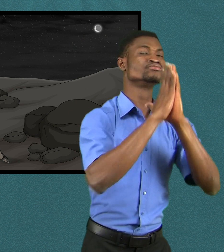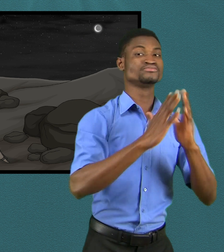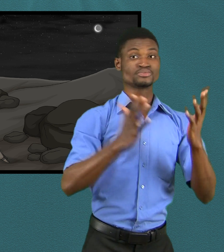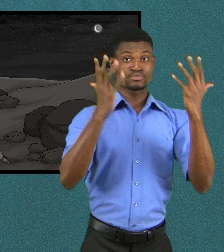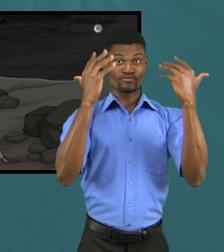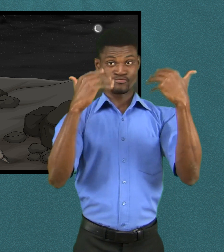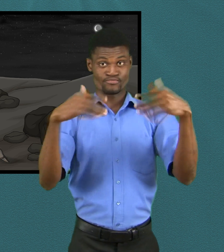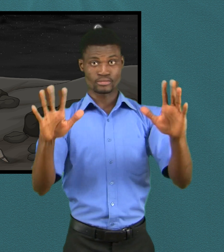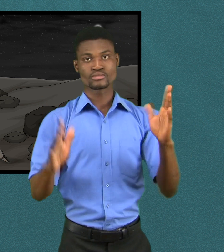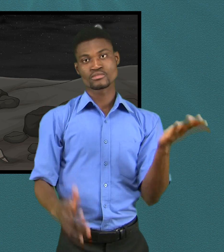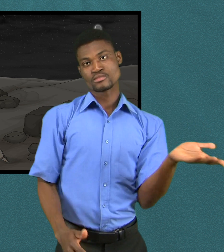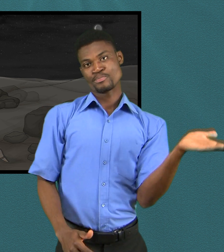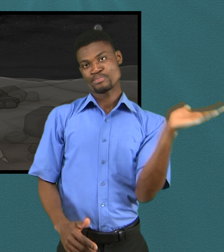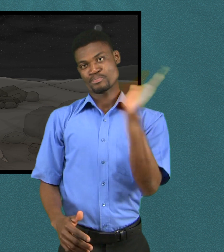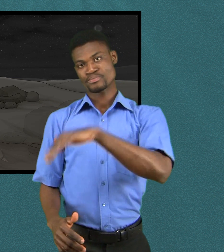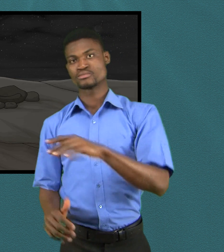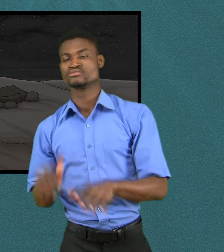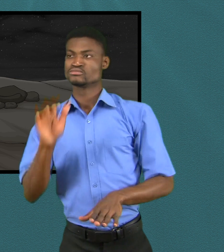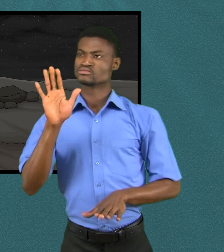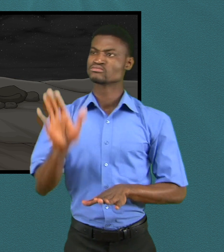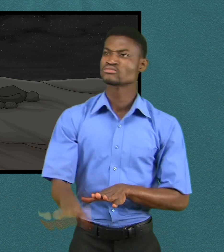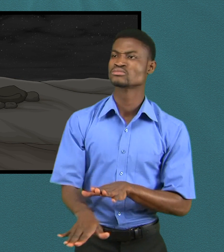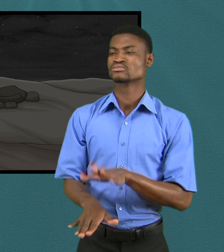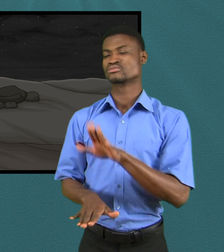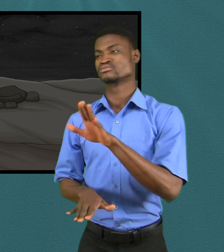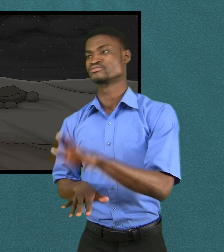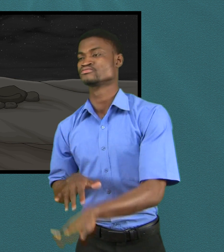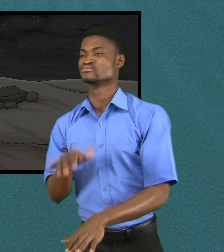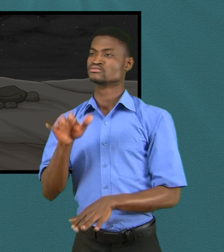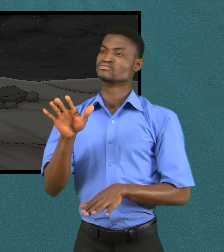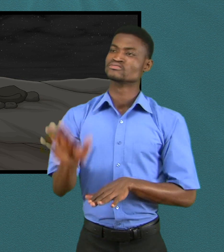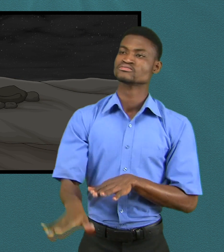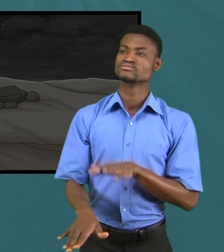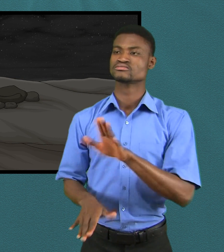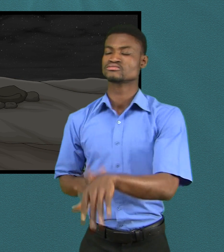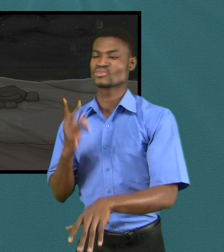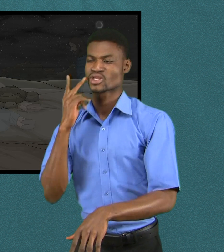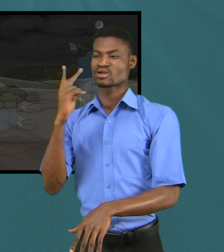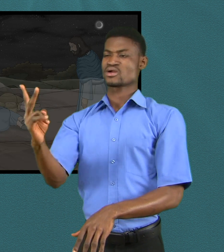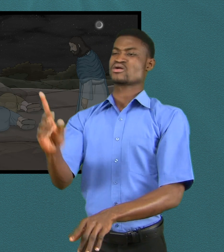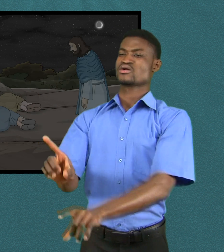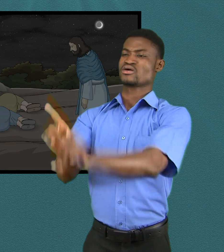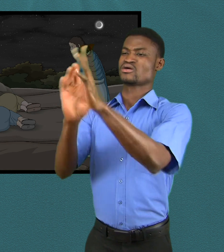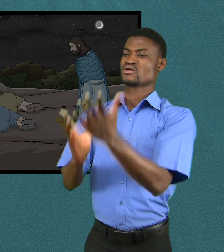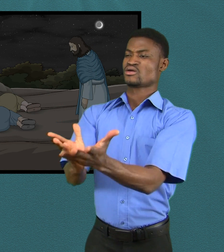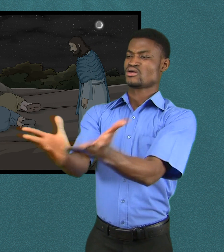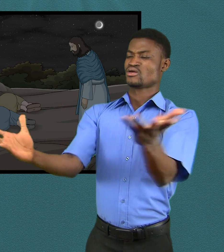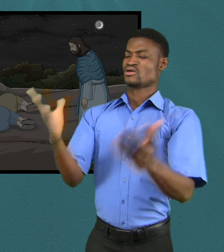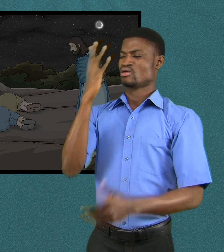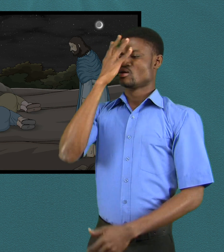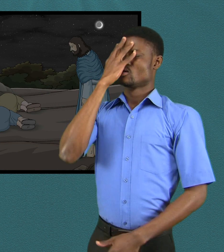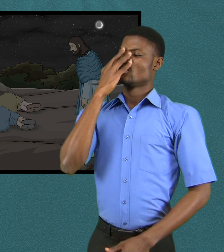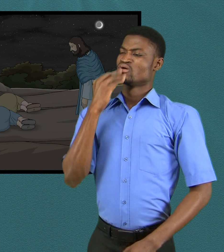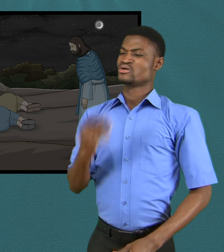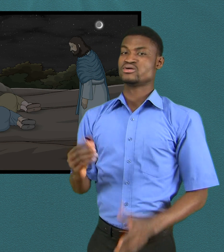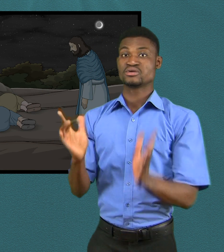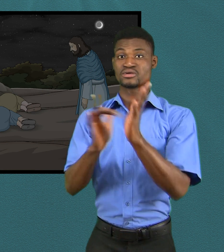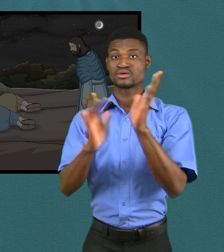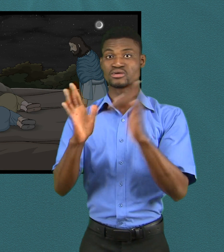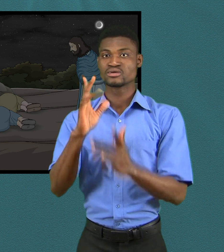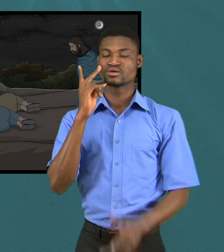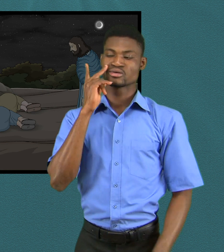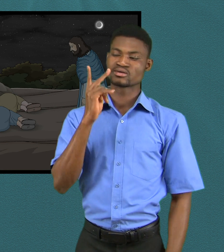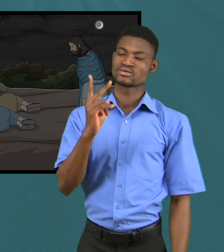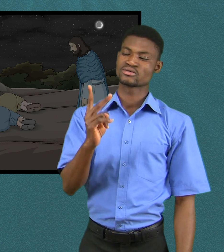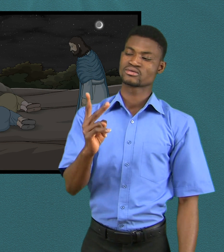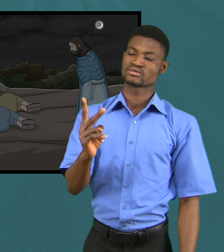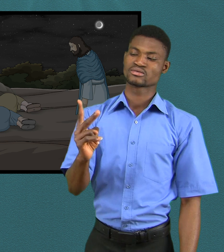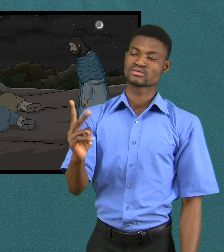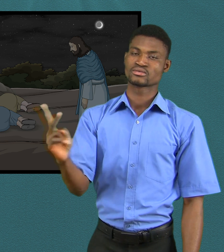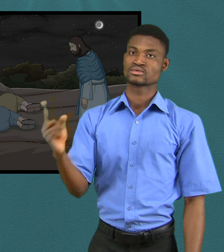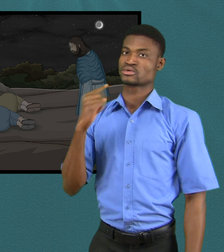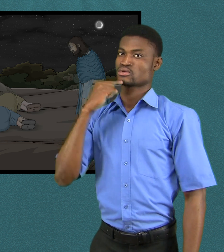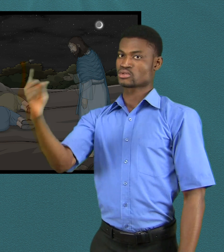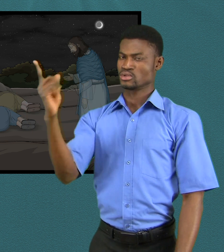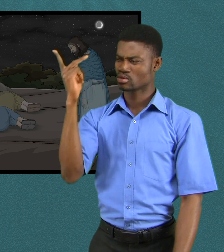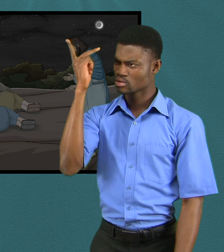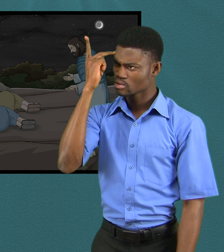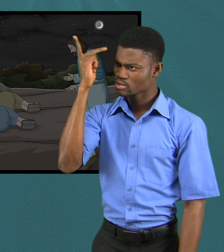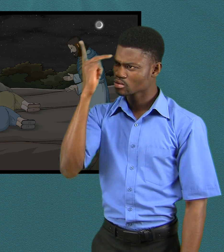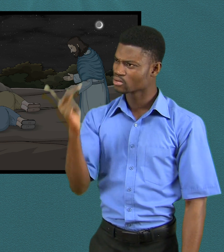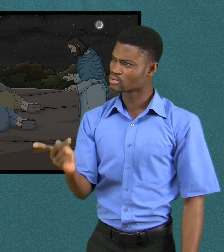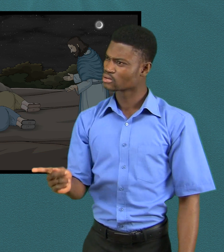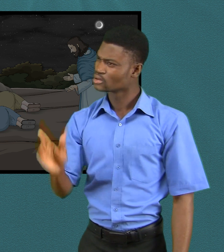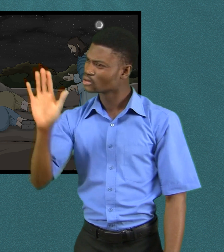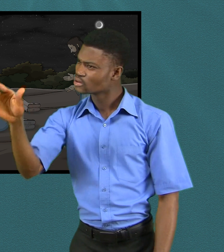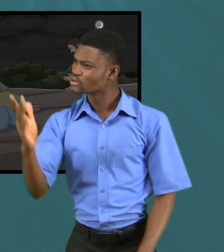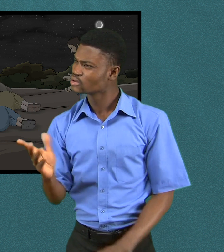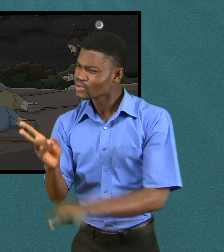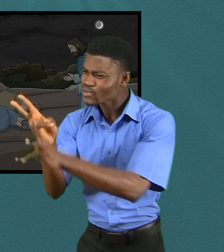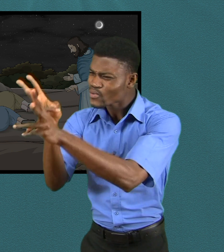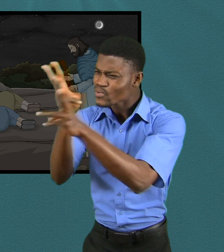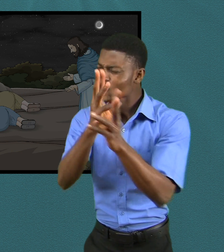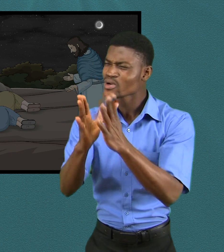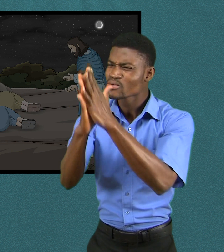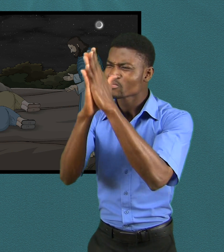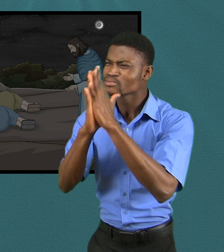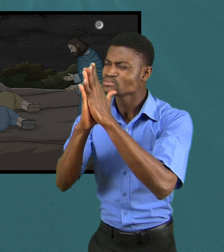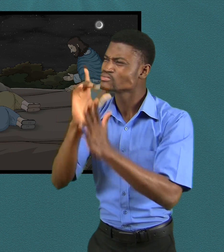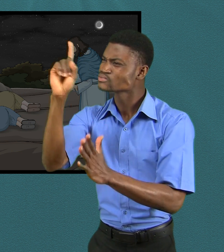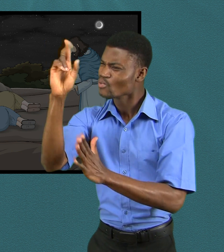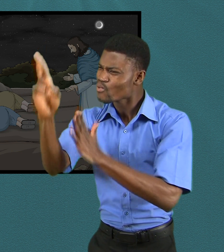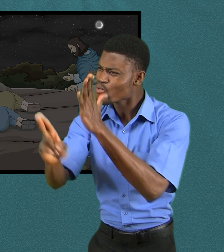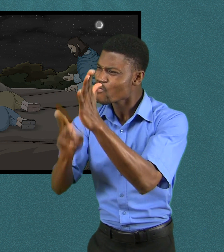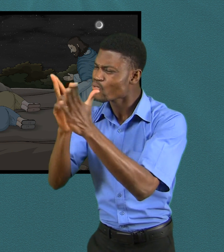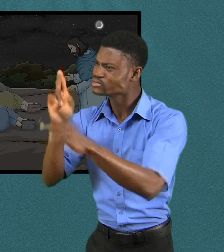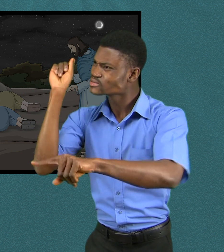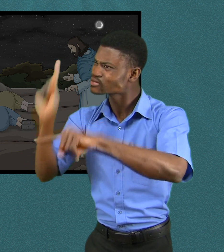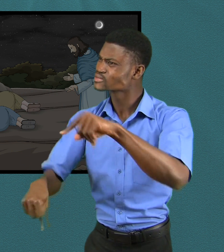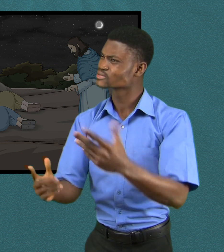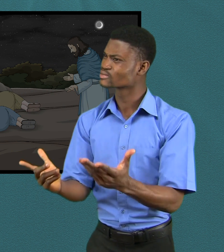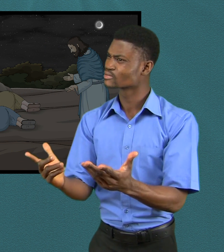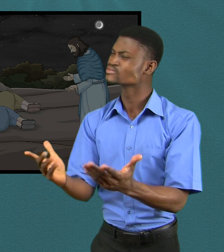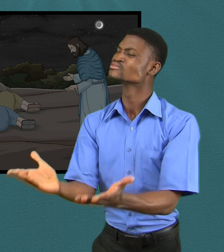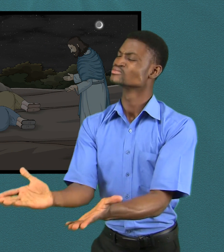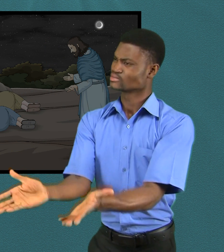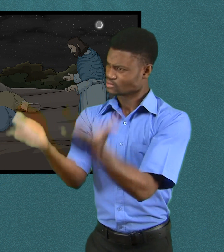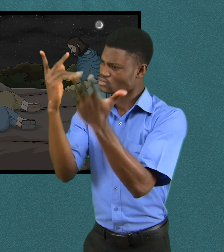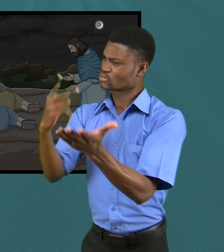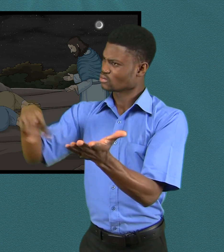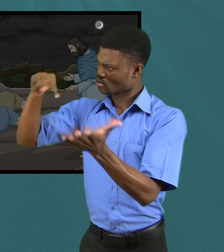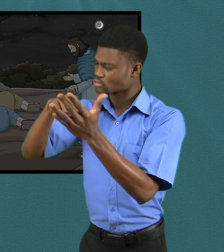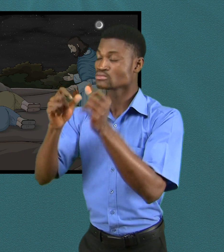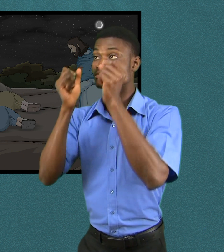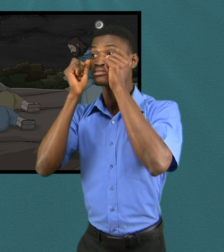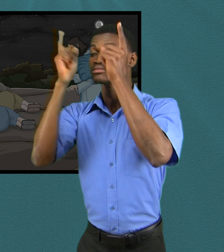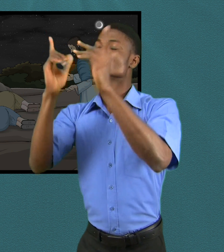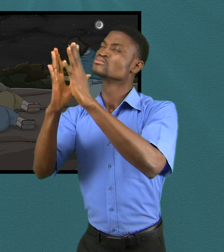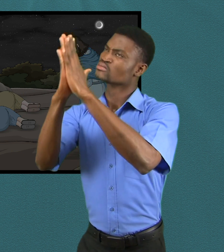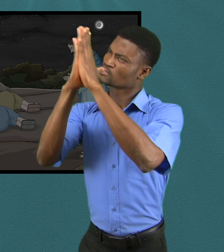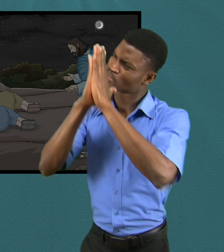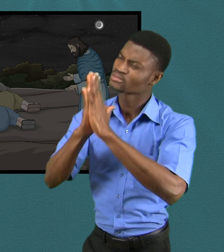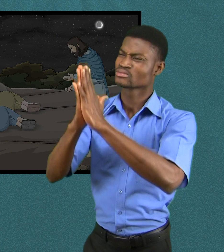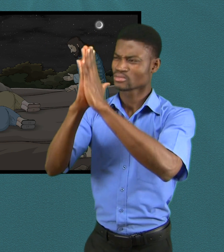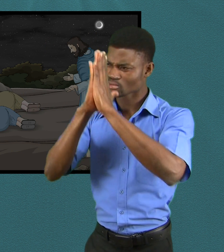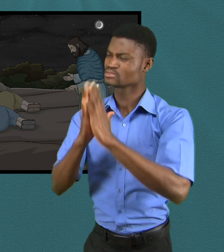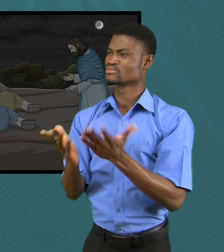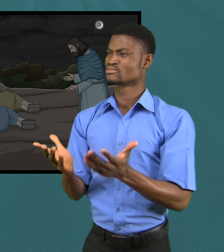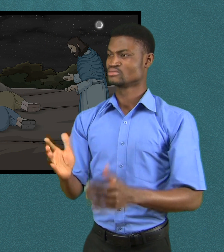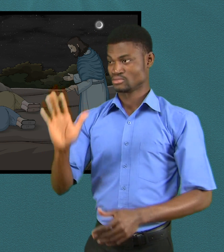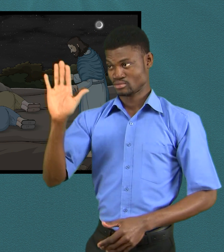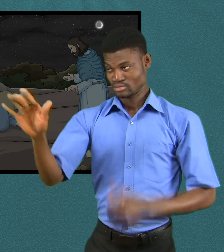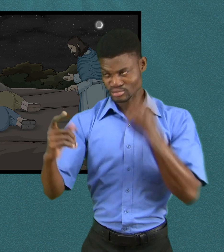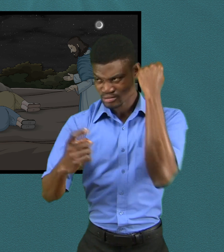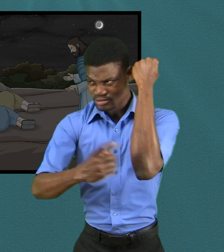Then Jesus returned to the disciples and found them sleeping. “Were you not able to keep watch with Me for one hour?”